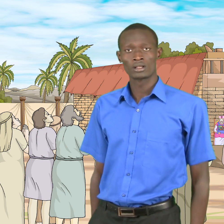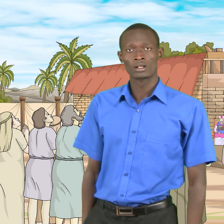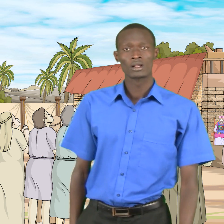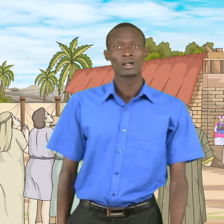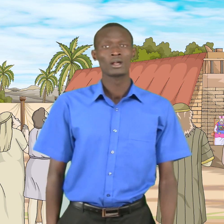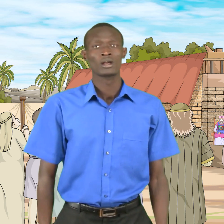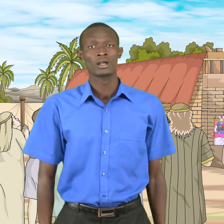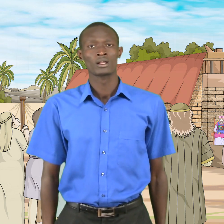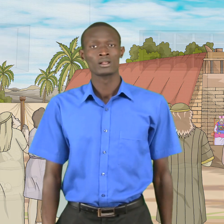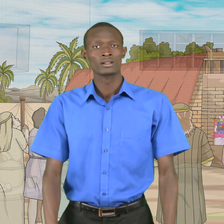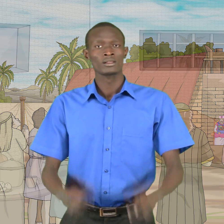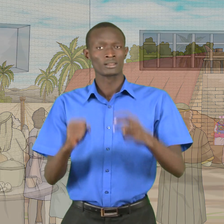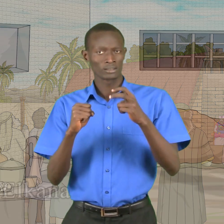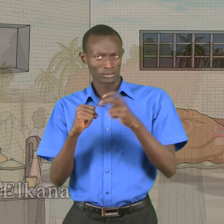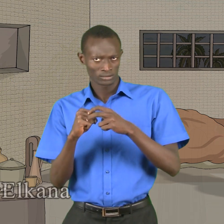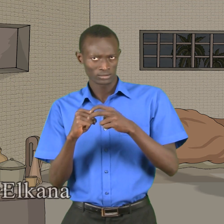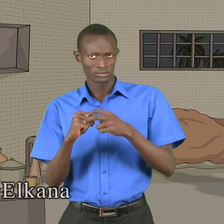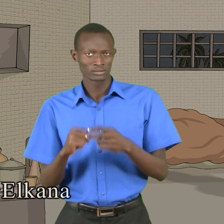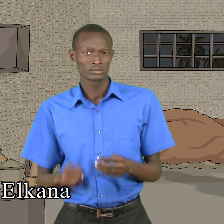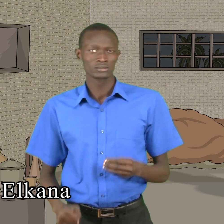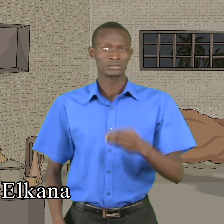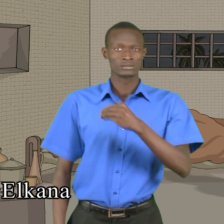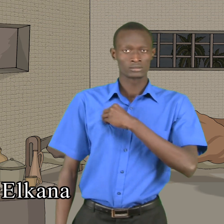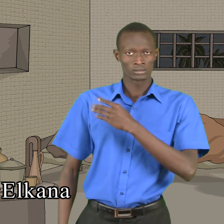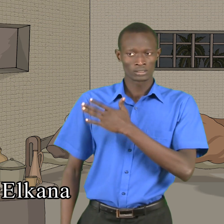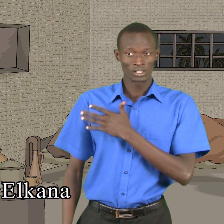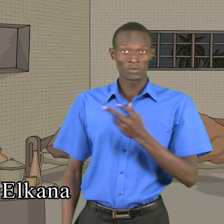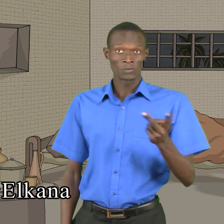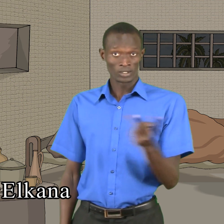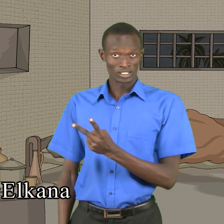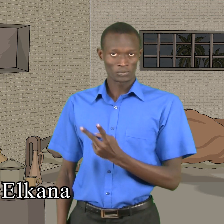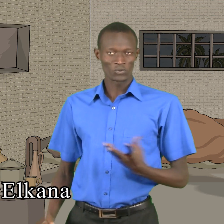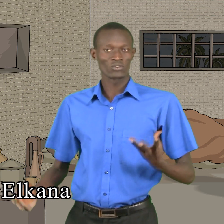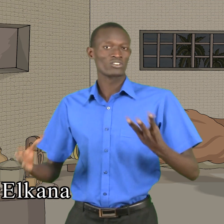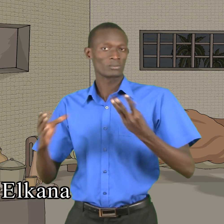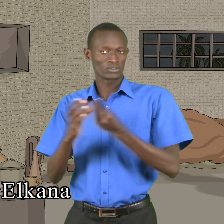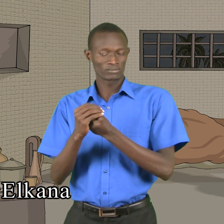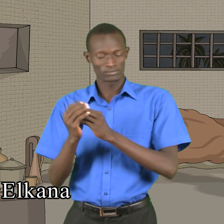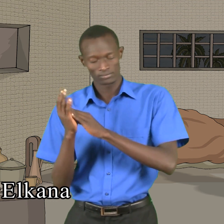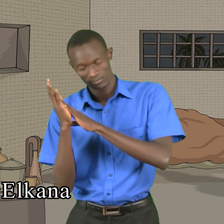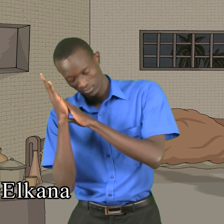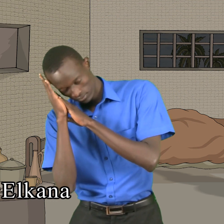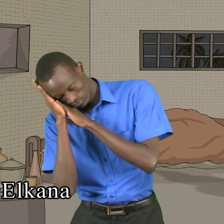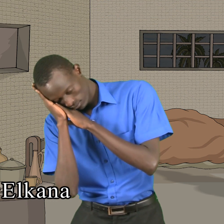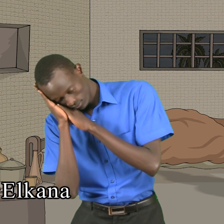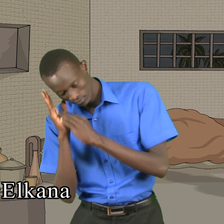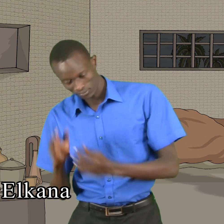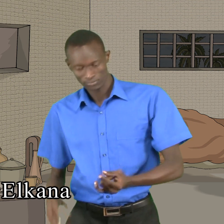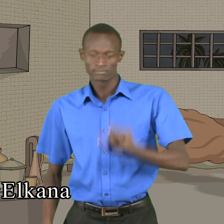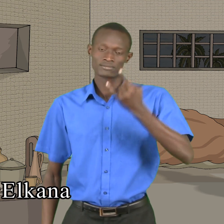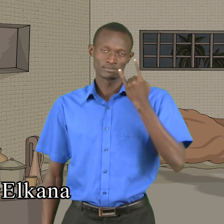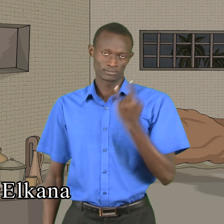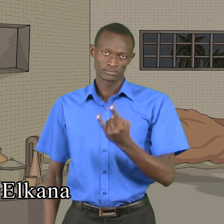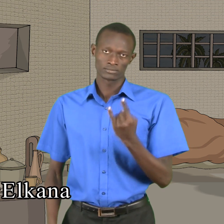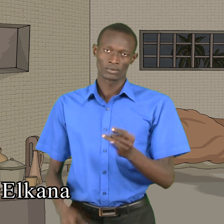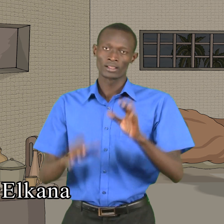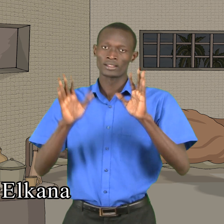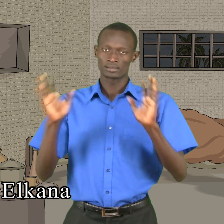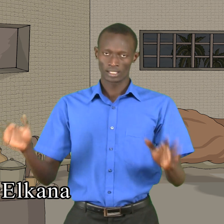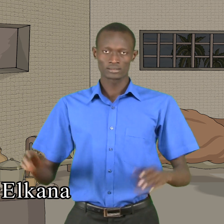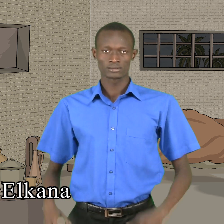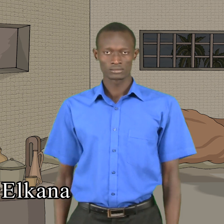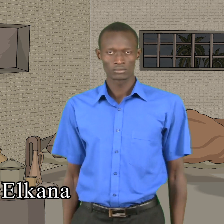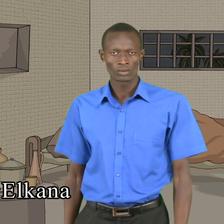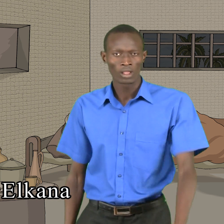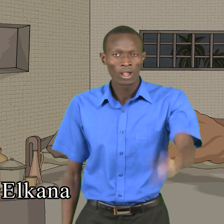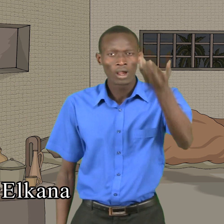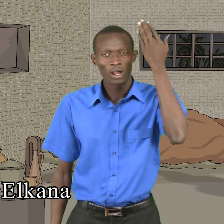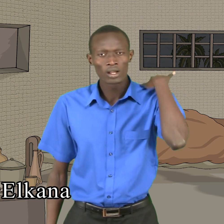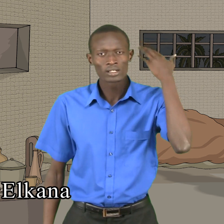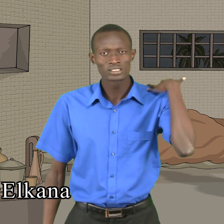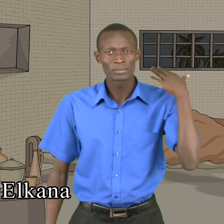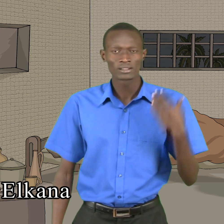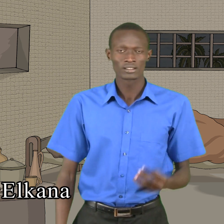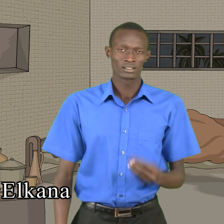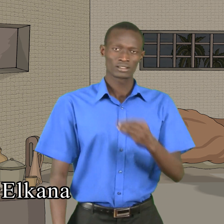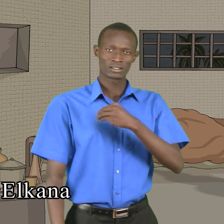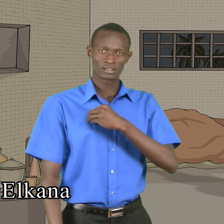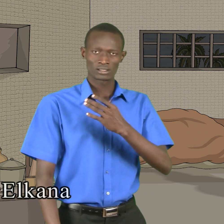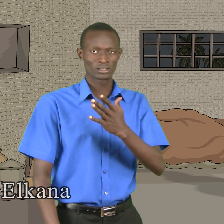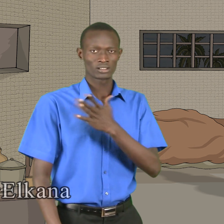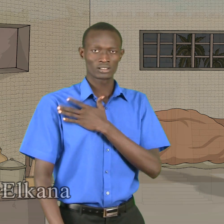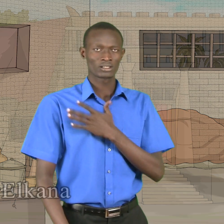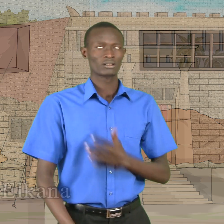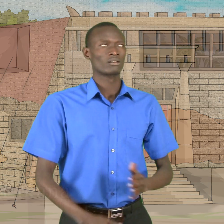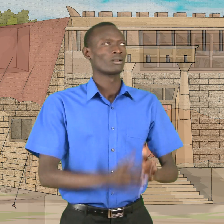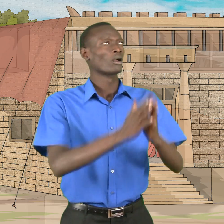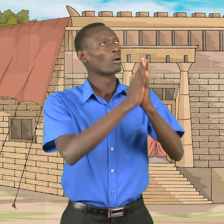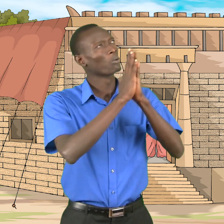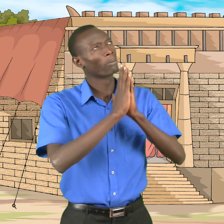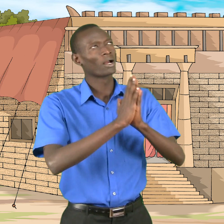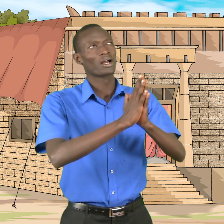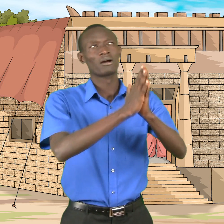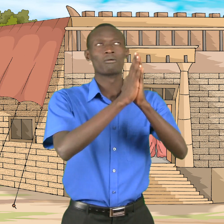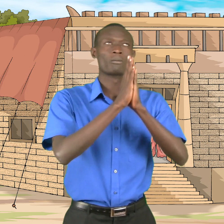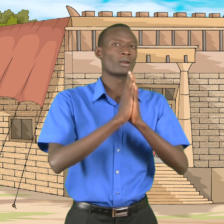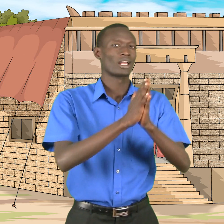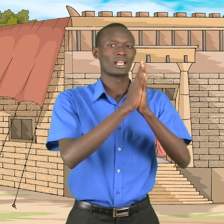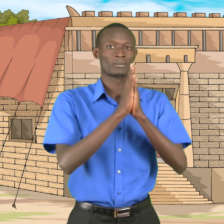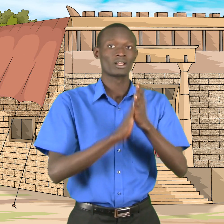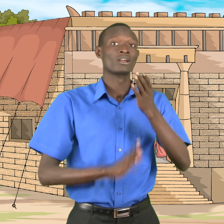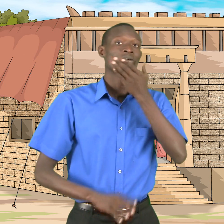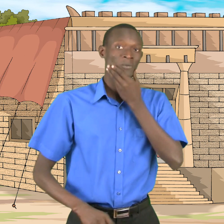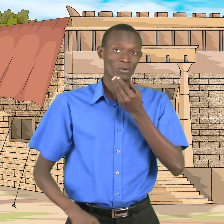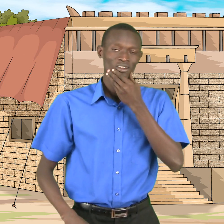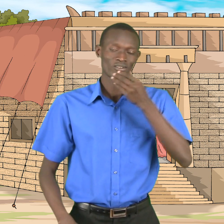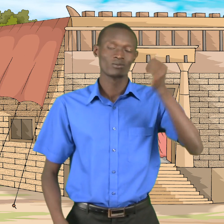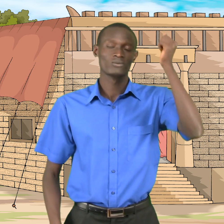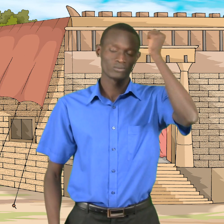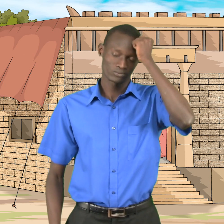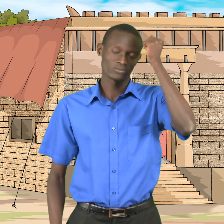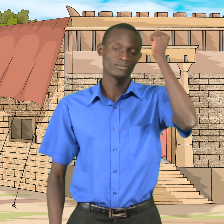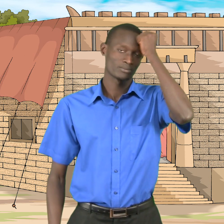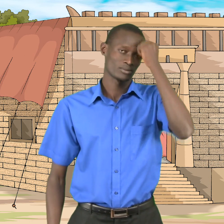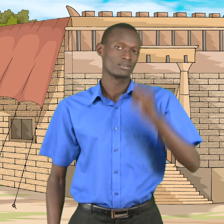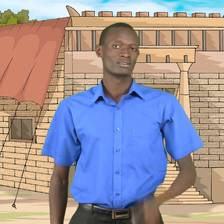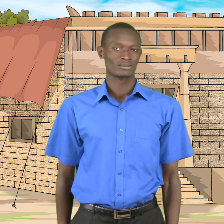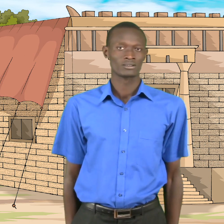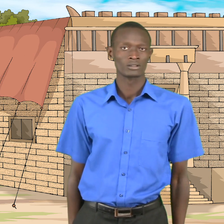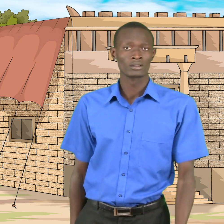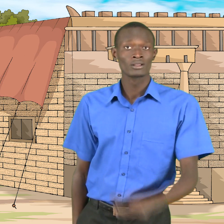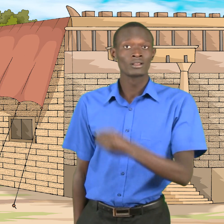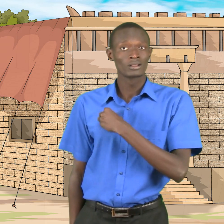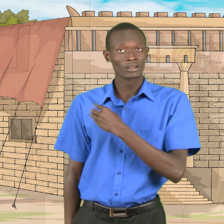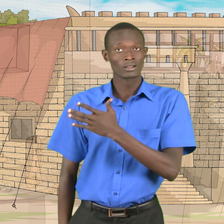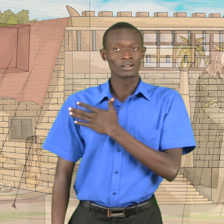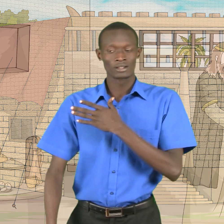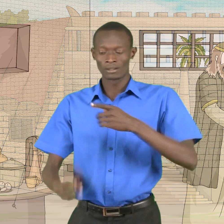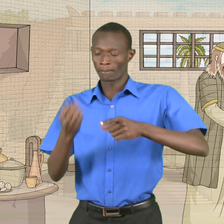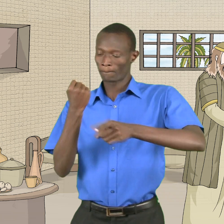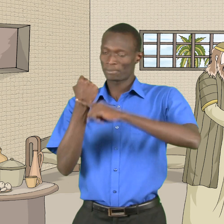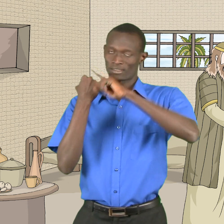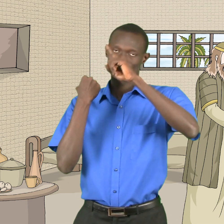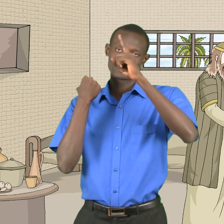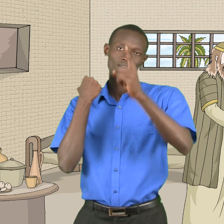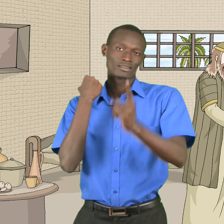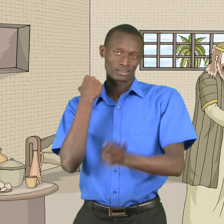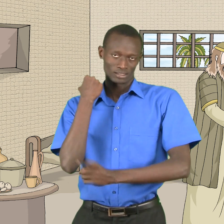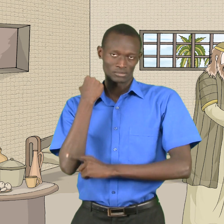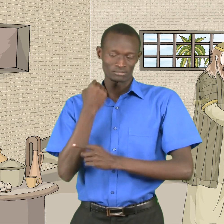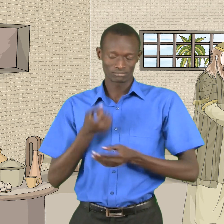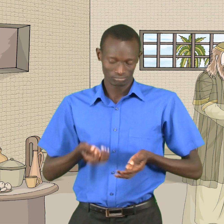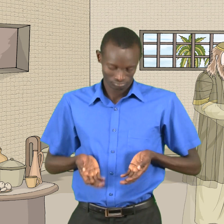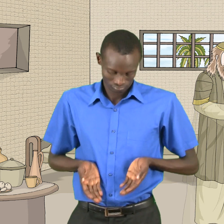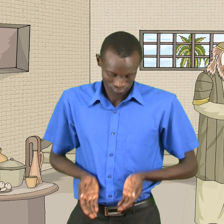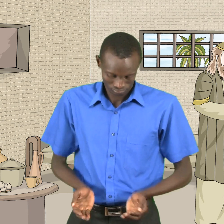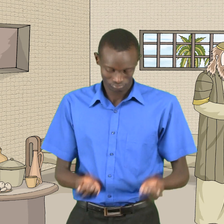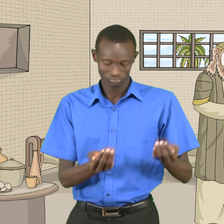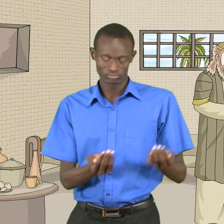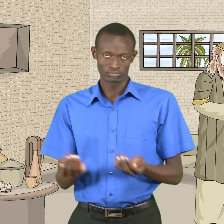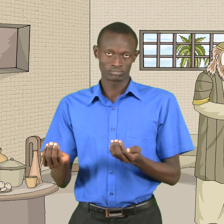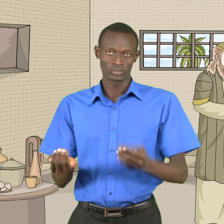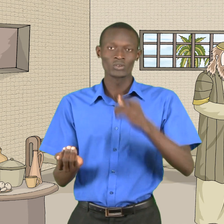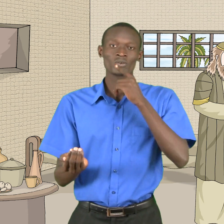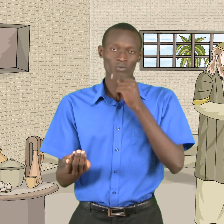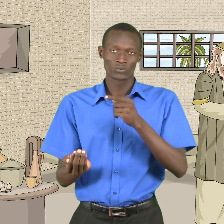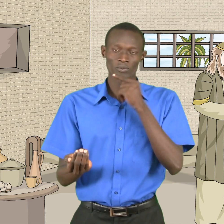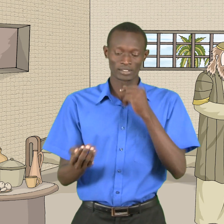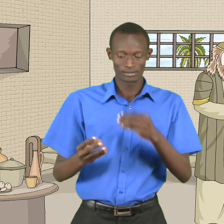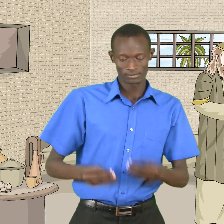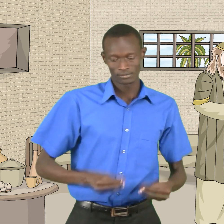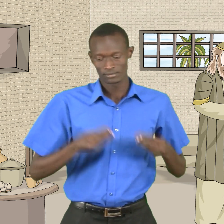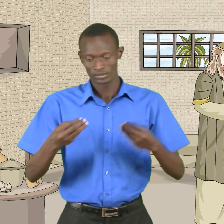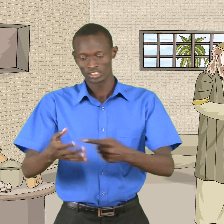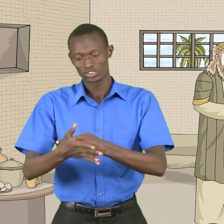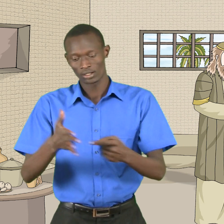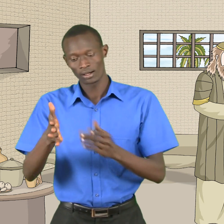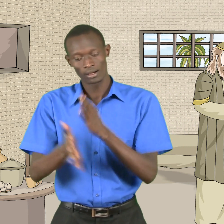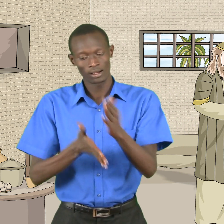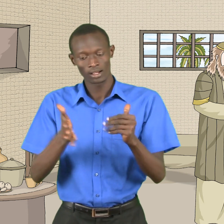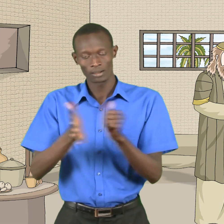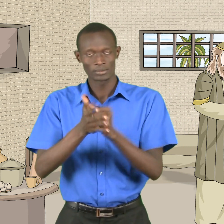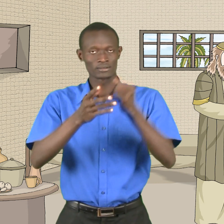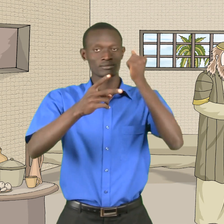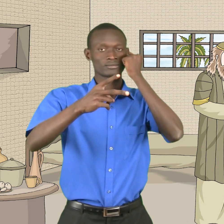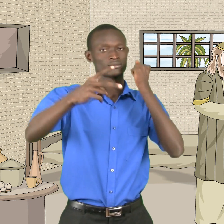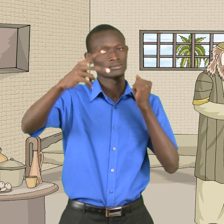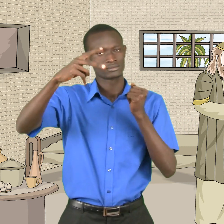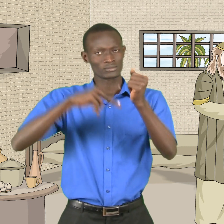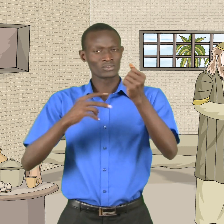And Elkanah had relations with his wife Hannah, and the LORD remembered her. So in the course of time, Hannah conceived and gave birth to a son.